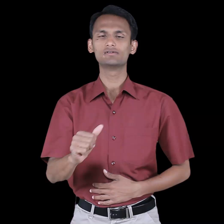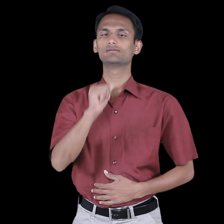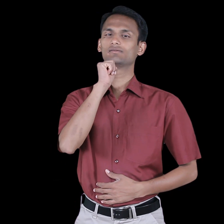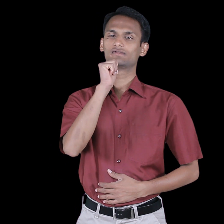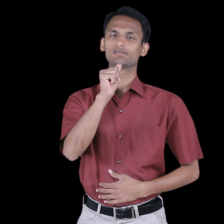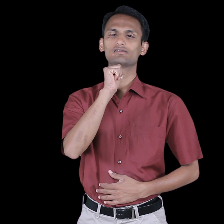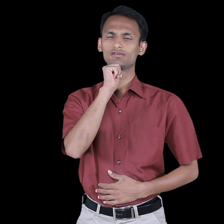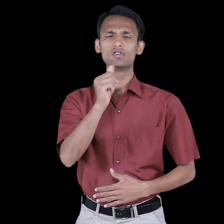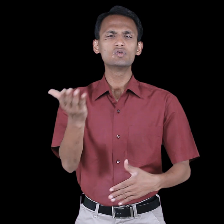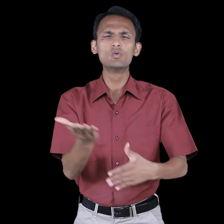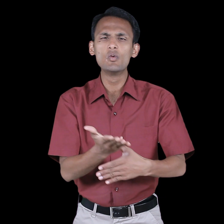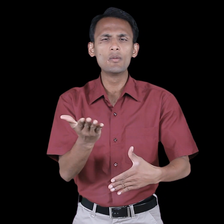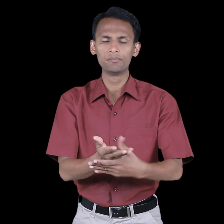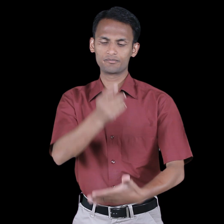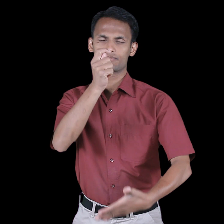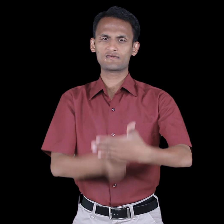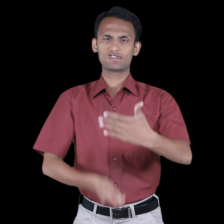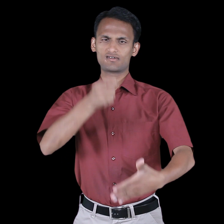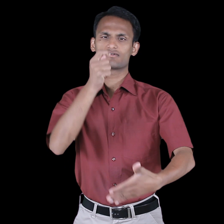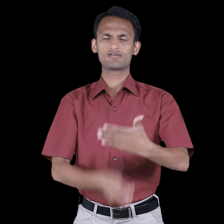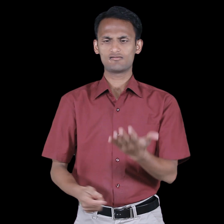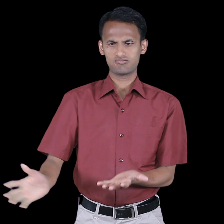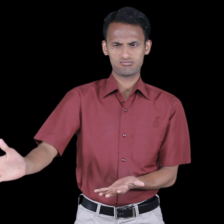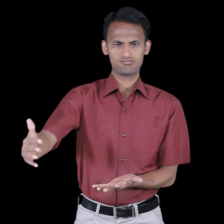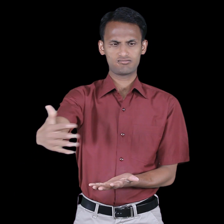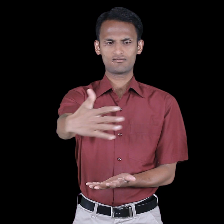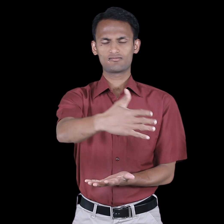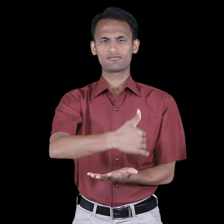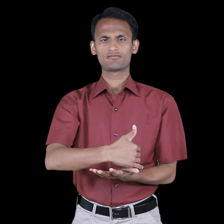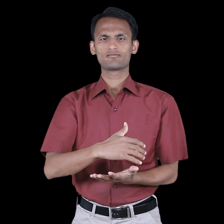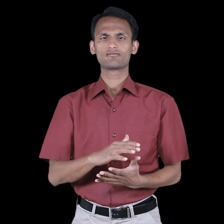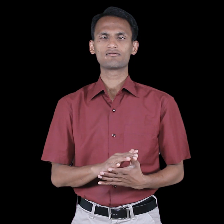Jesus calls Matthew the tax collector